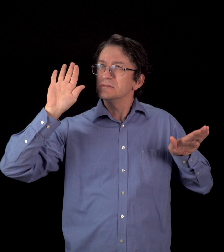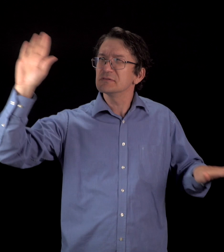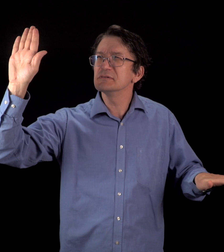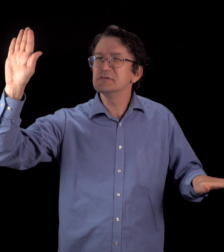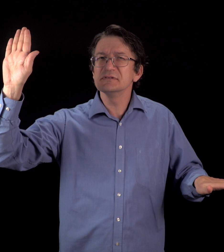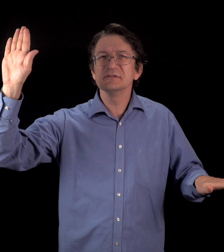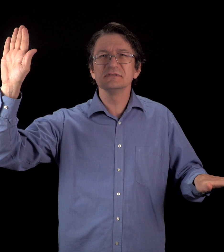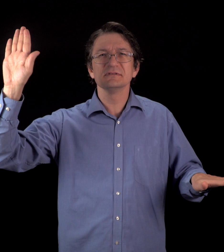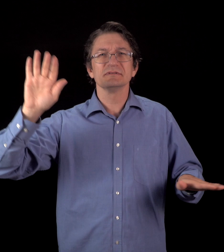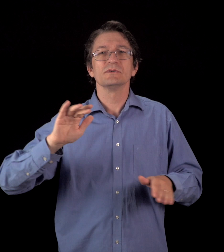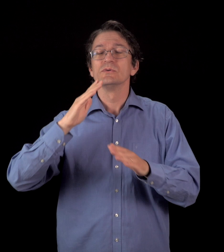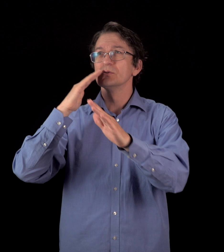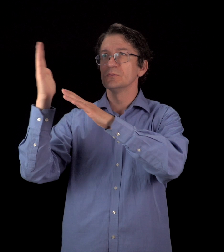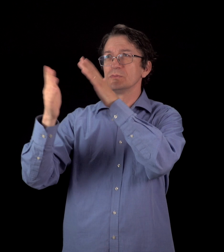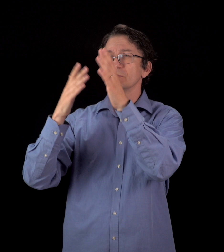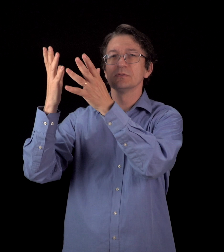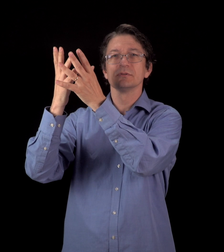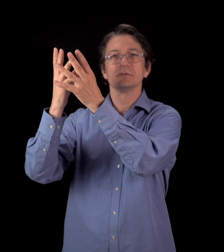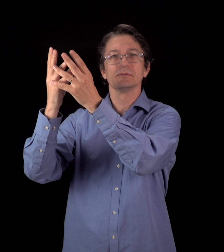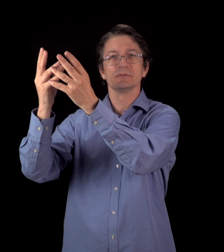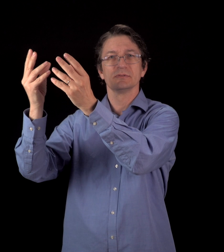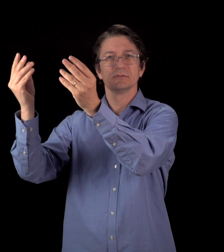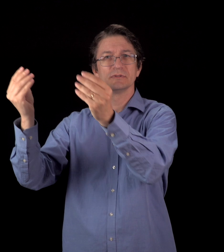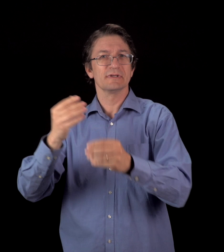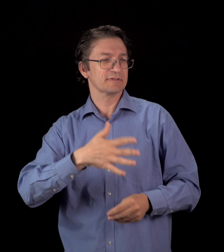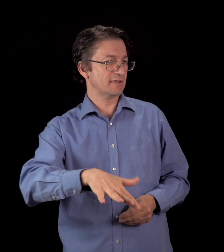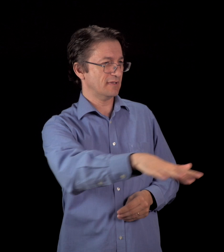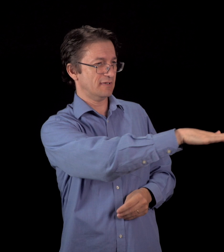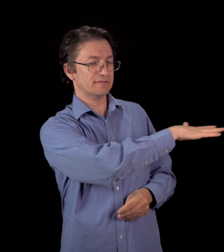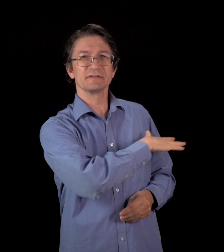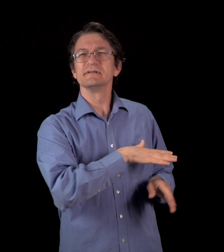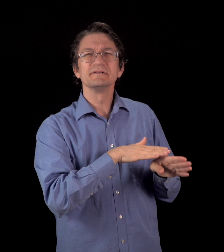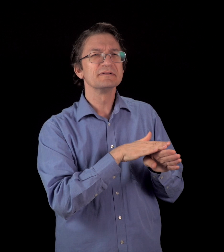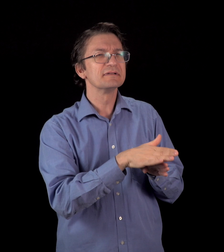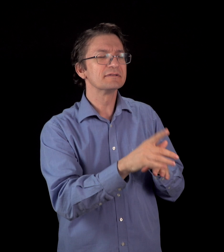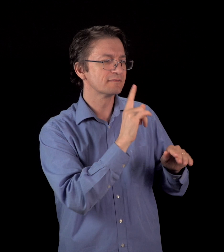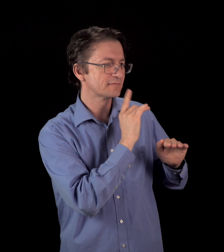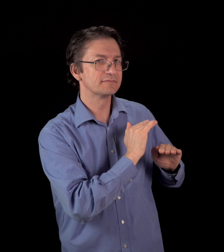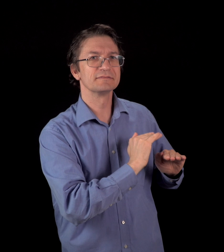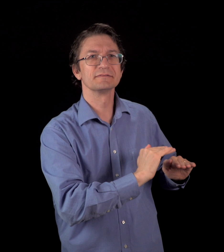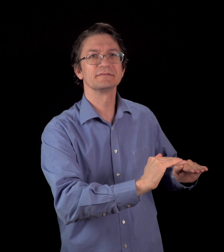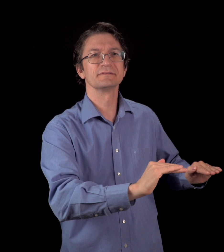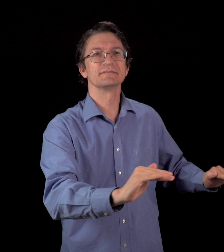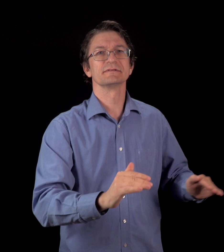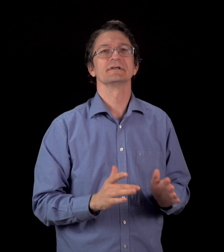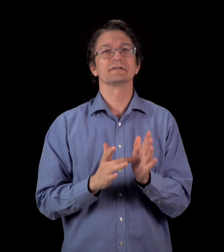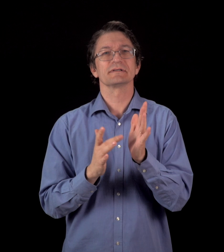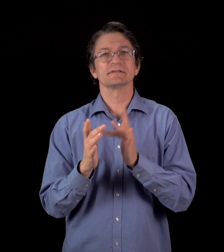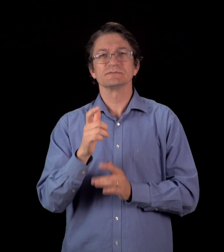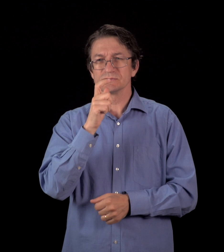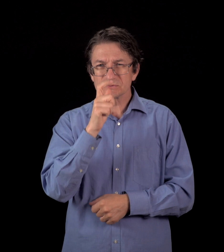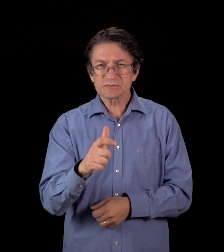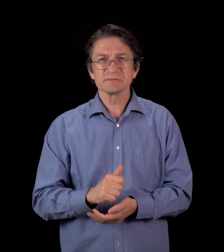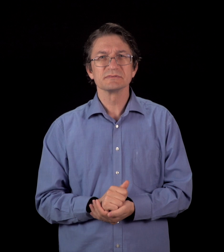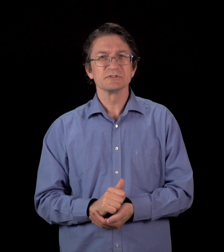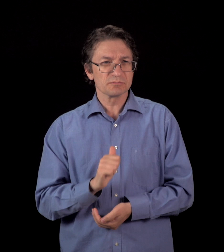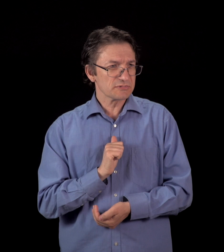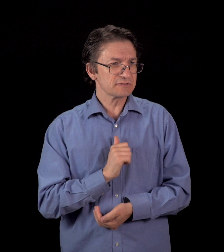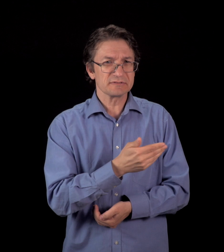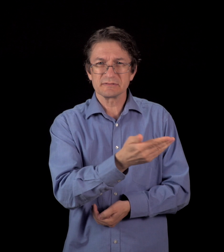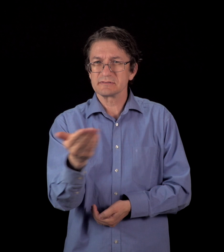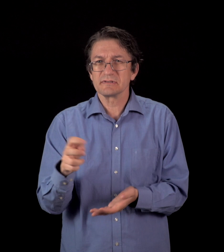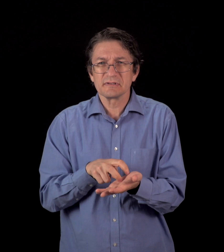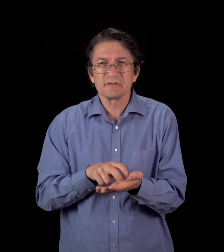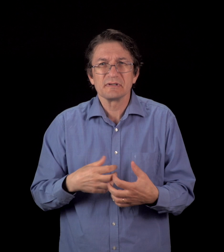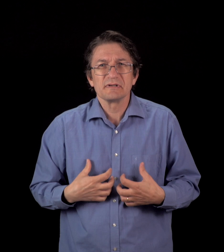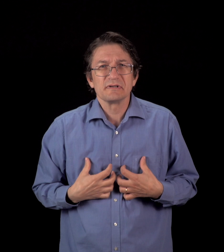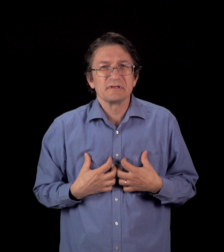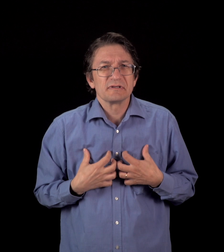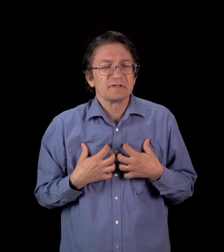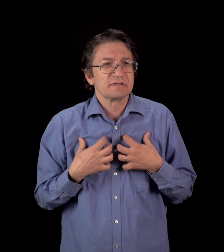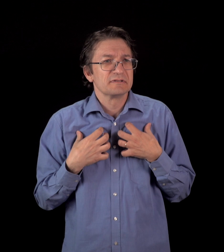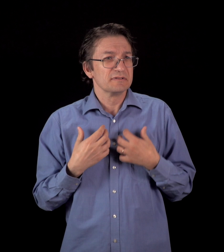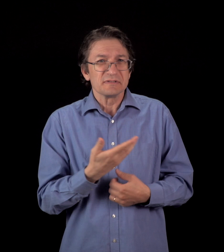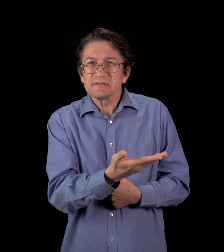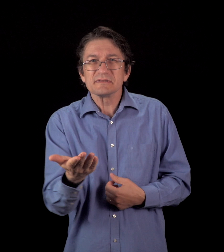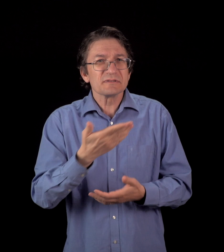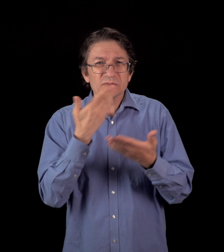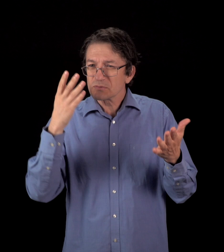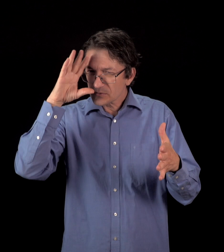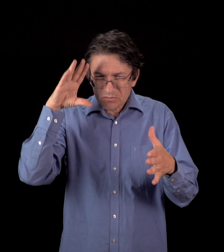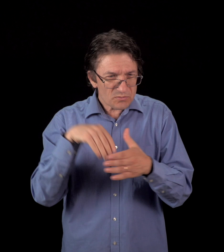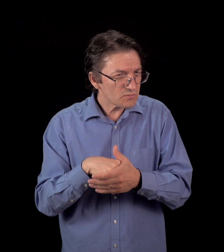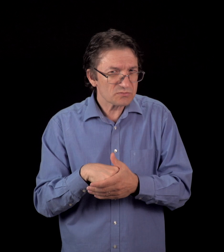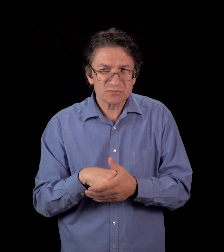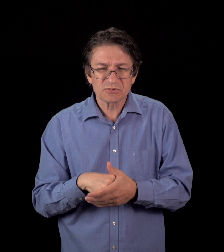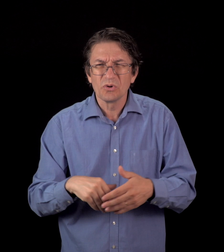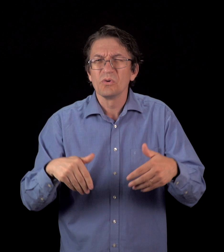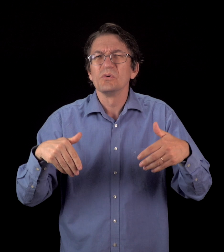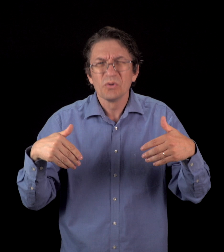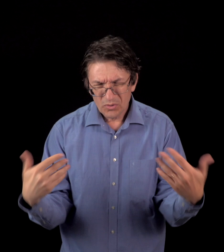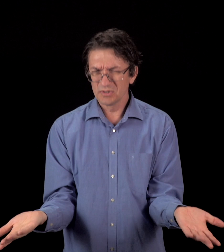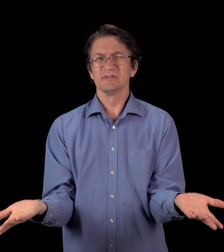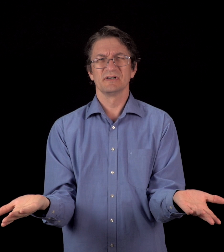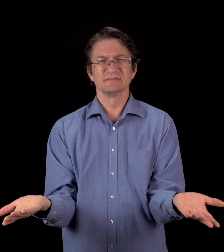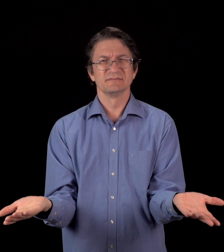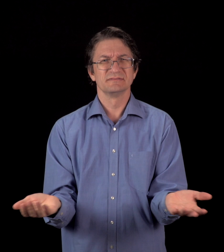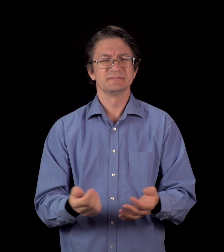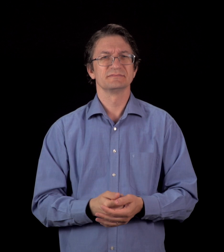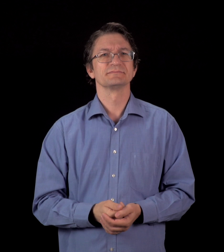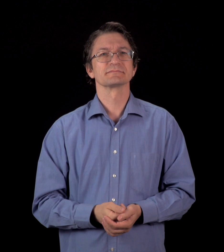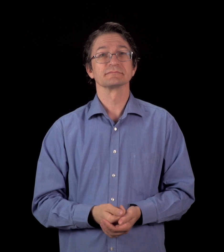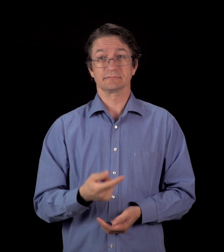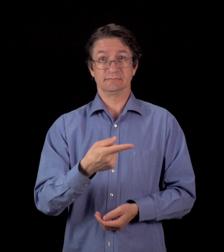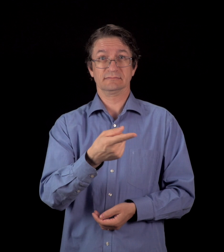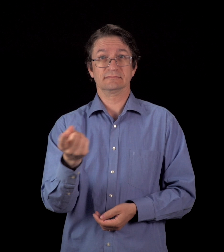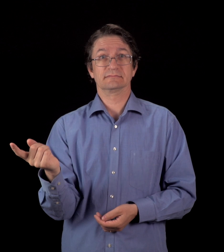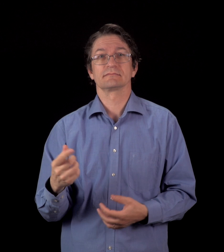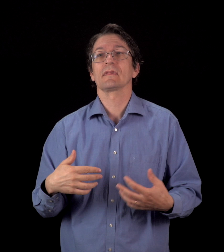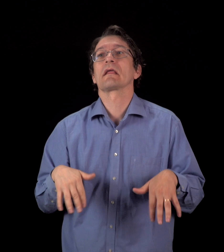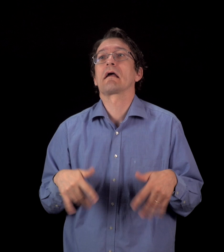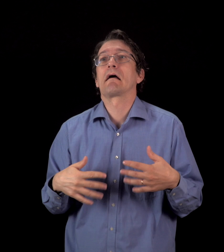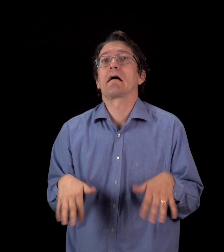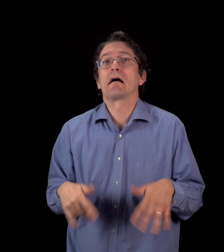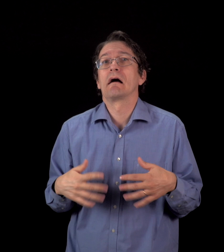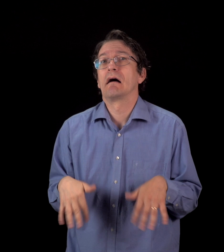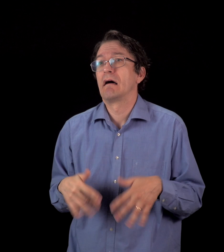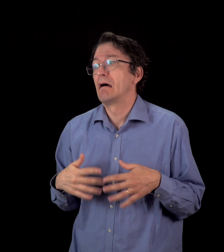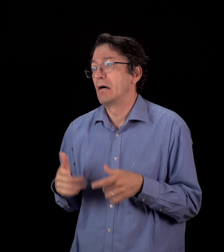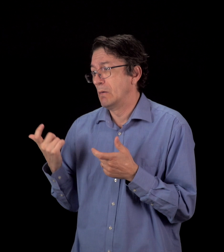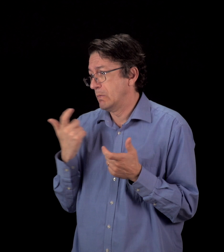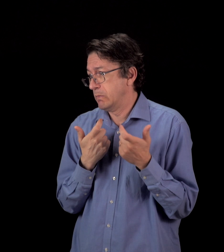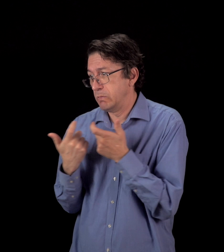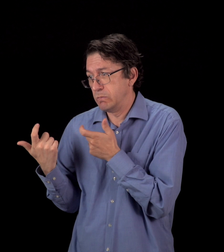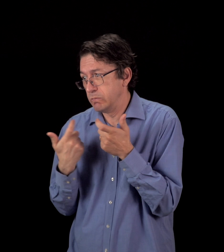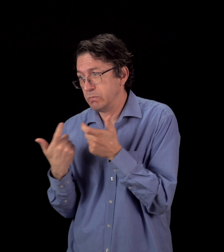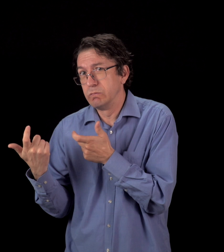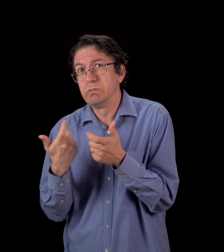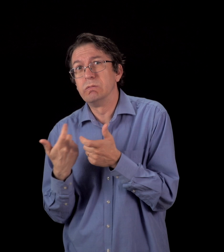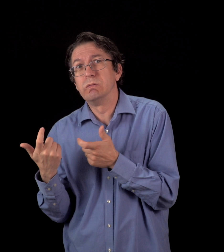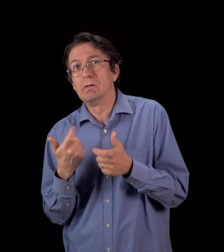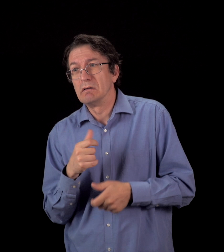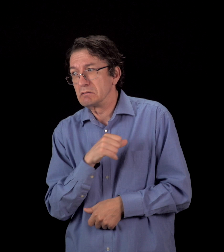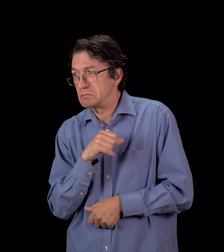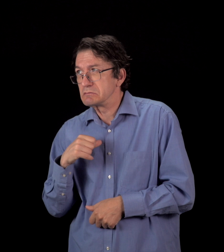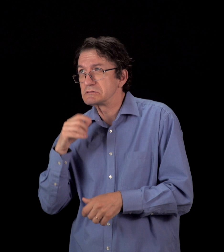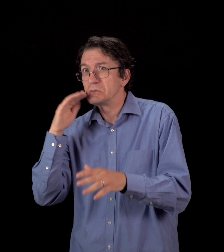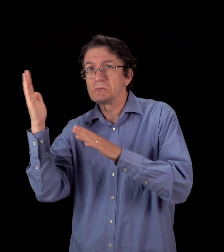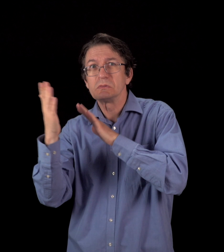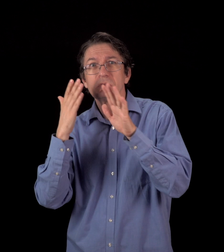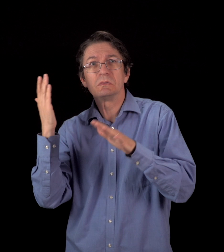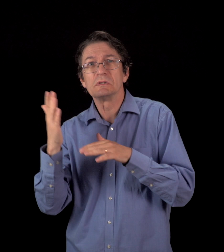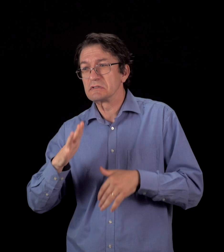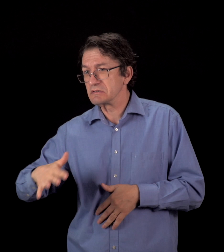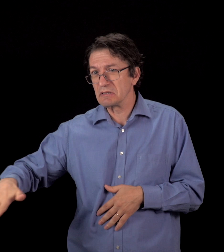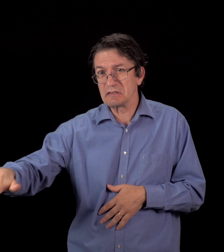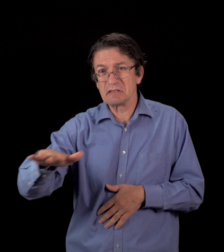“Be still!” And the wind died down, and it was perfectly calm. “Why are you so afraid?” He asked. “Do you still have no faith?”